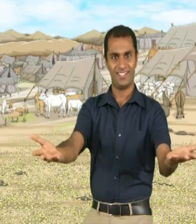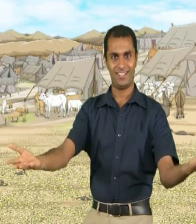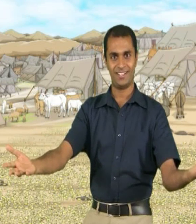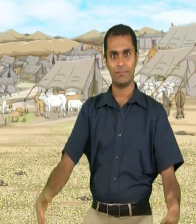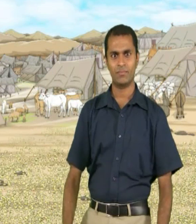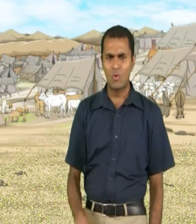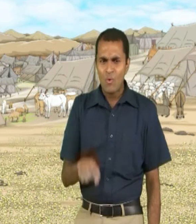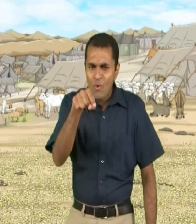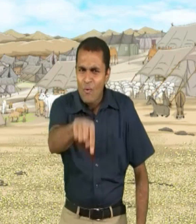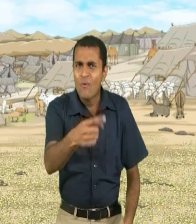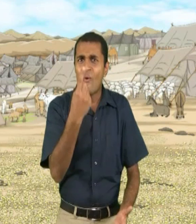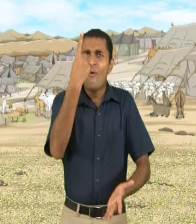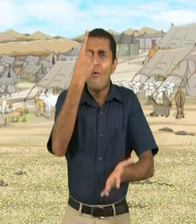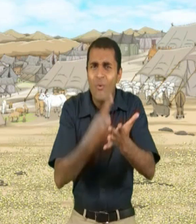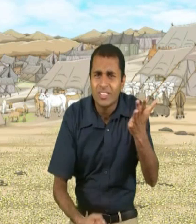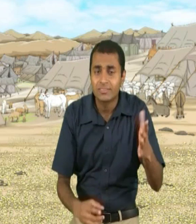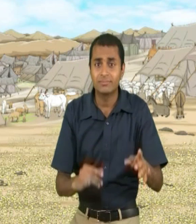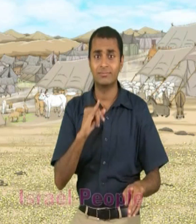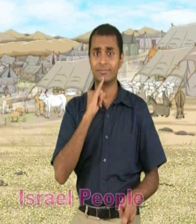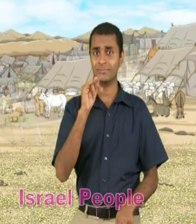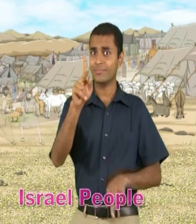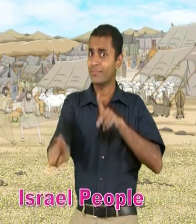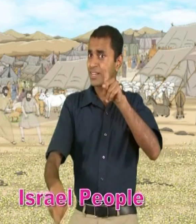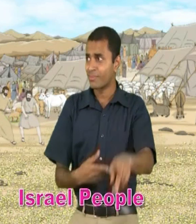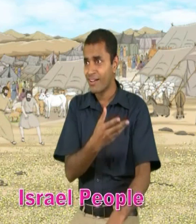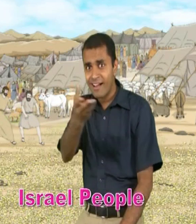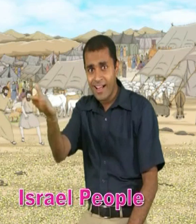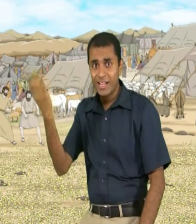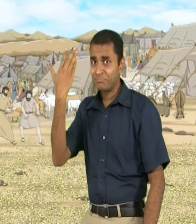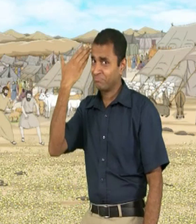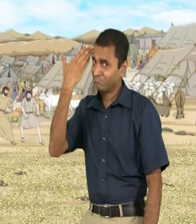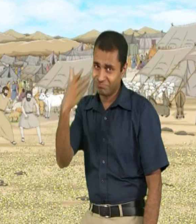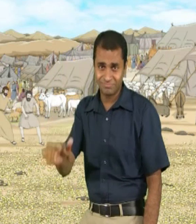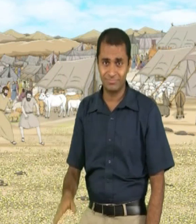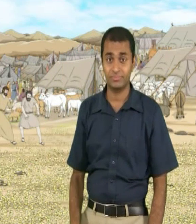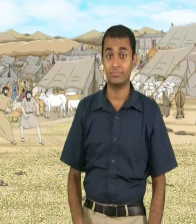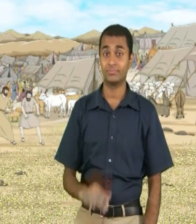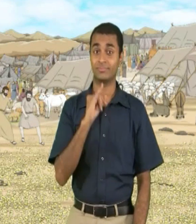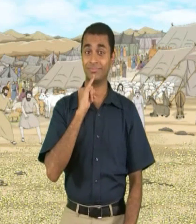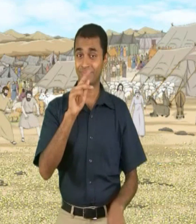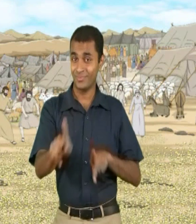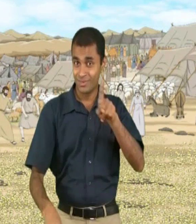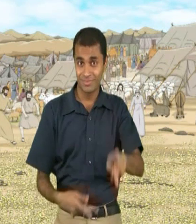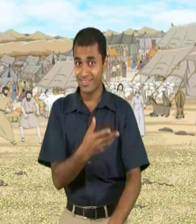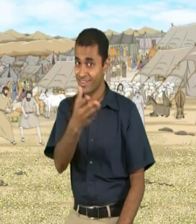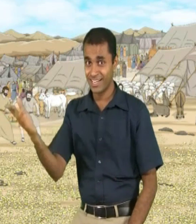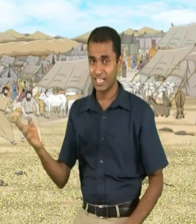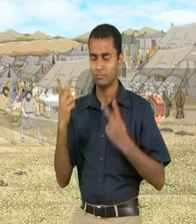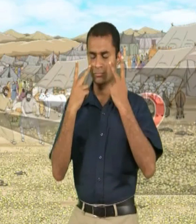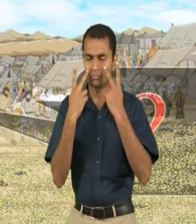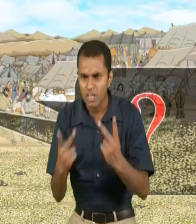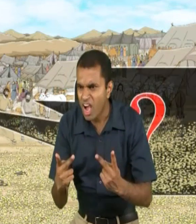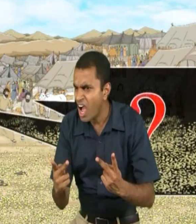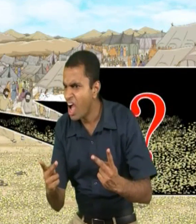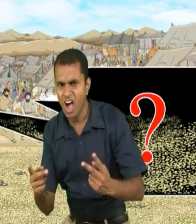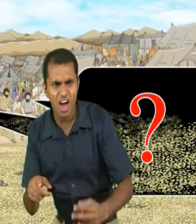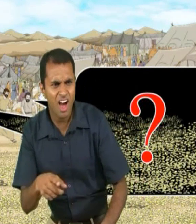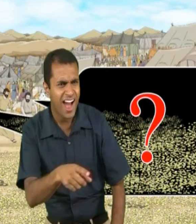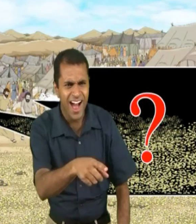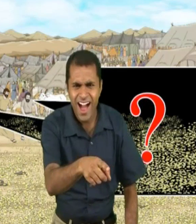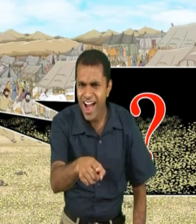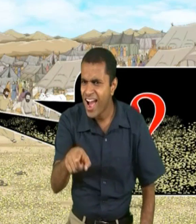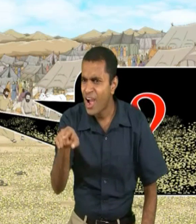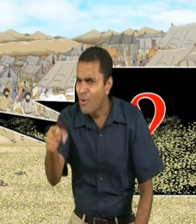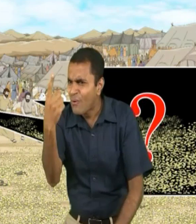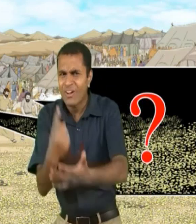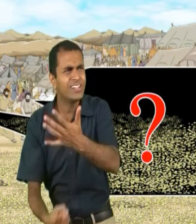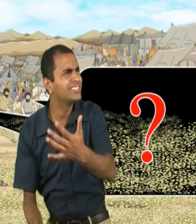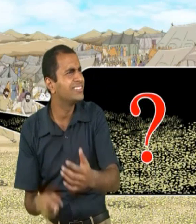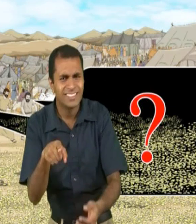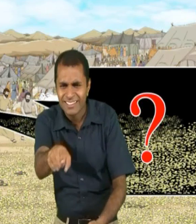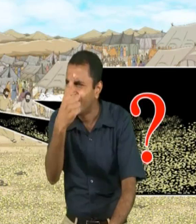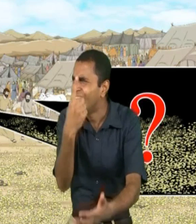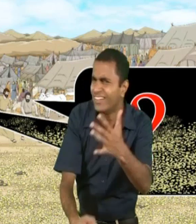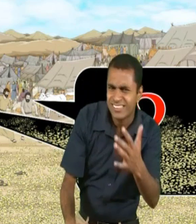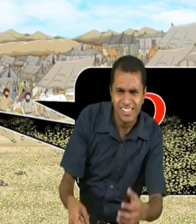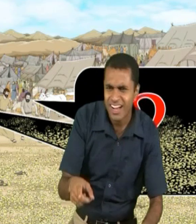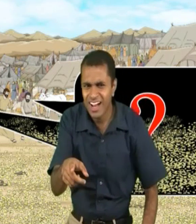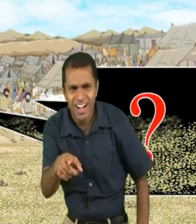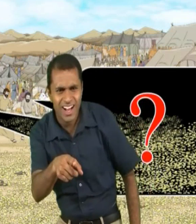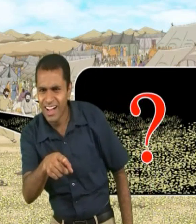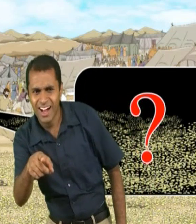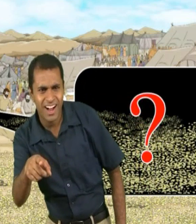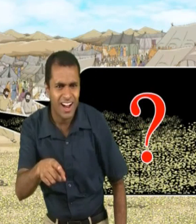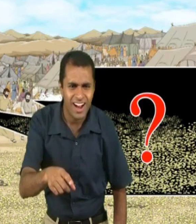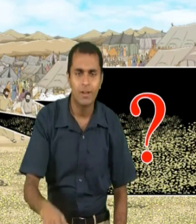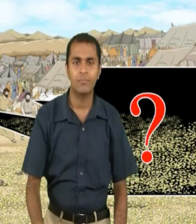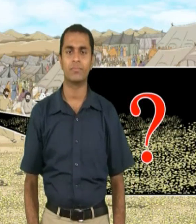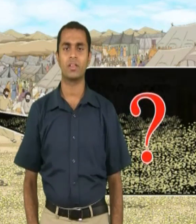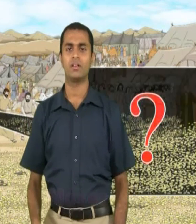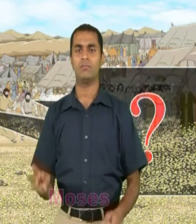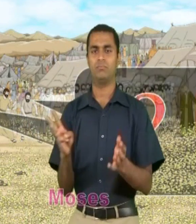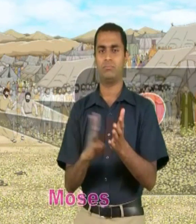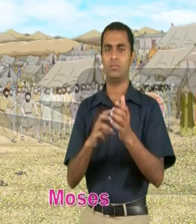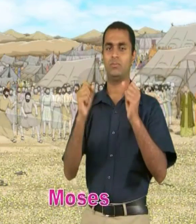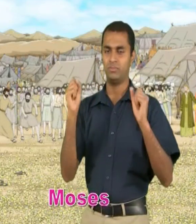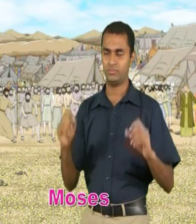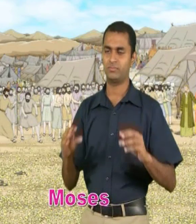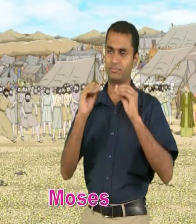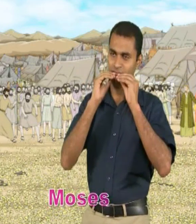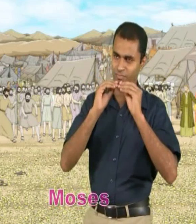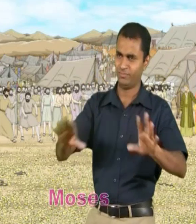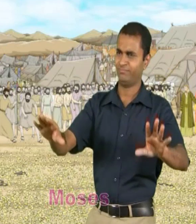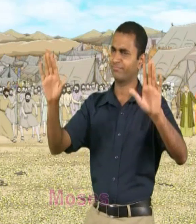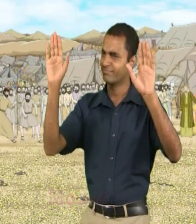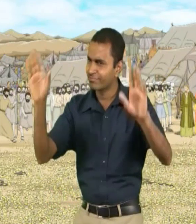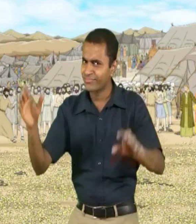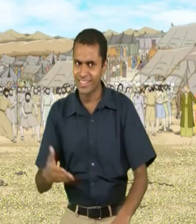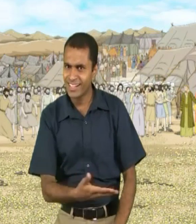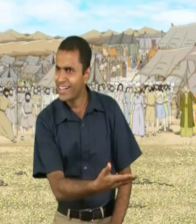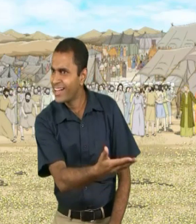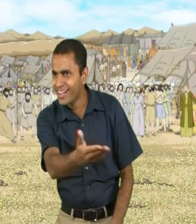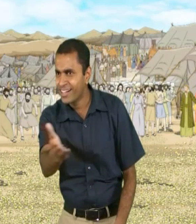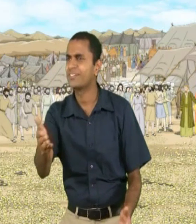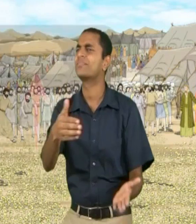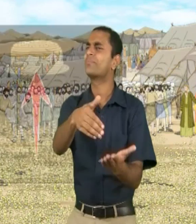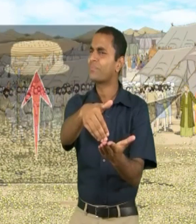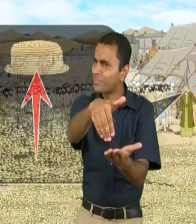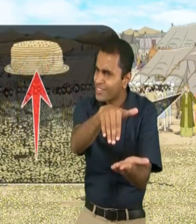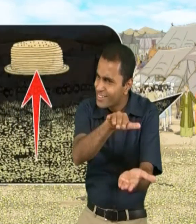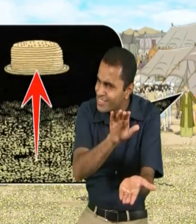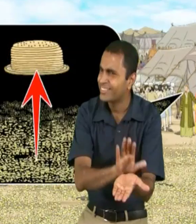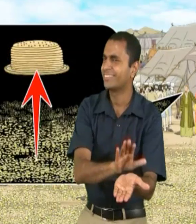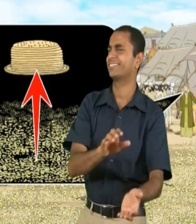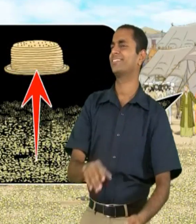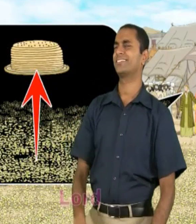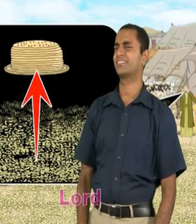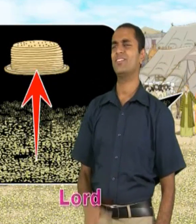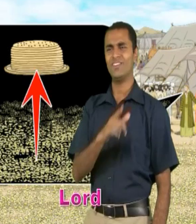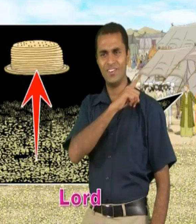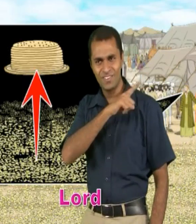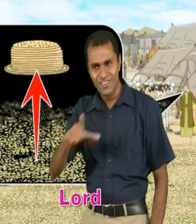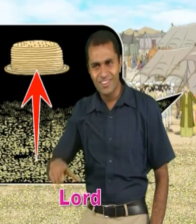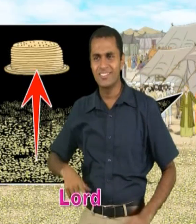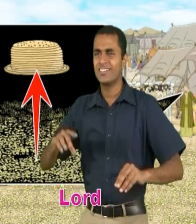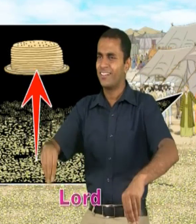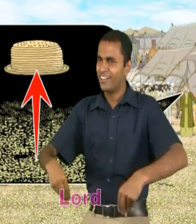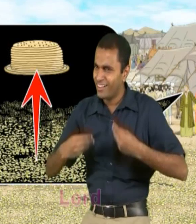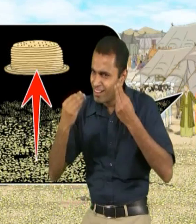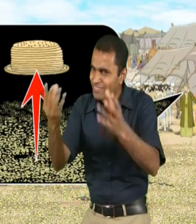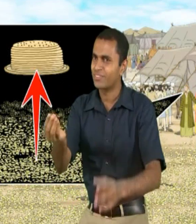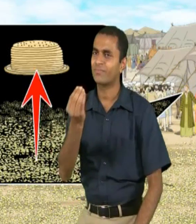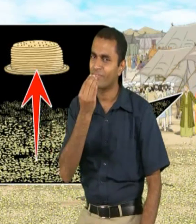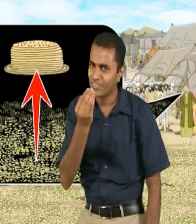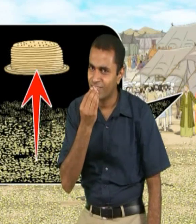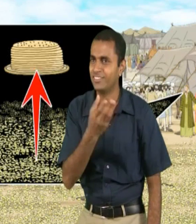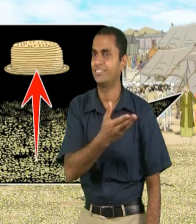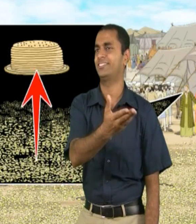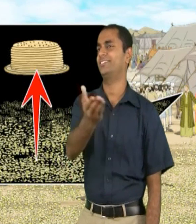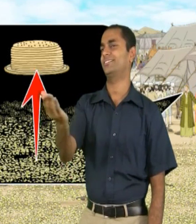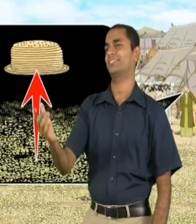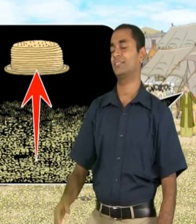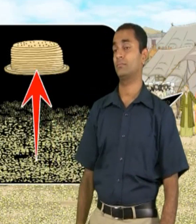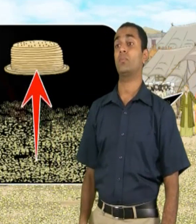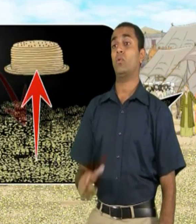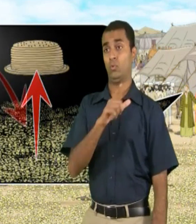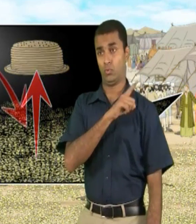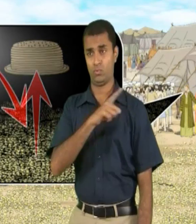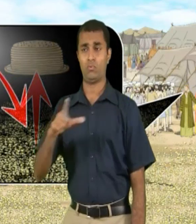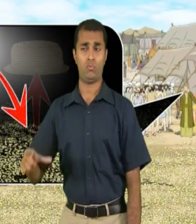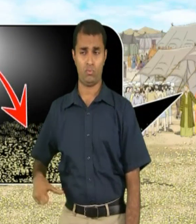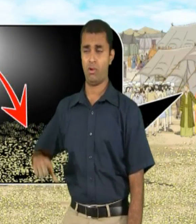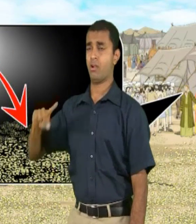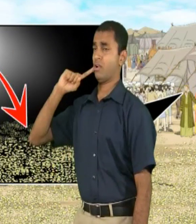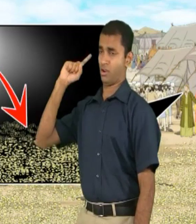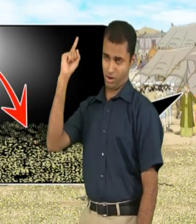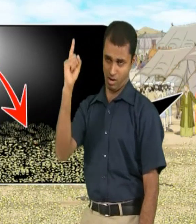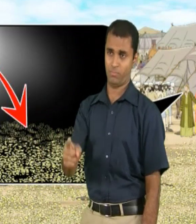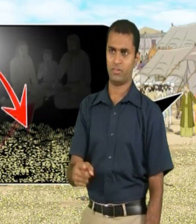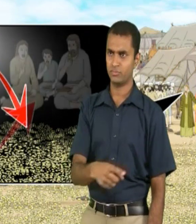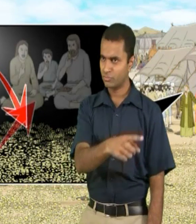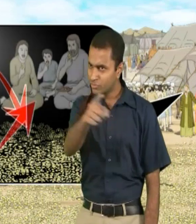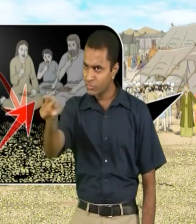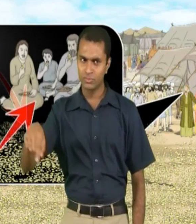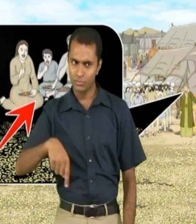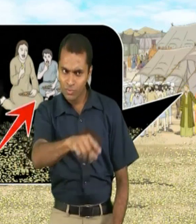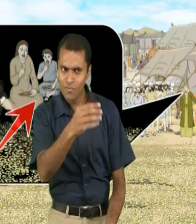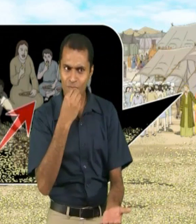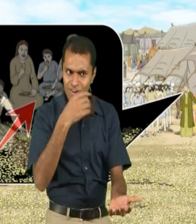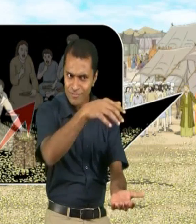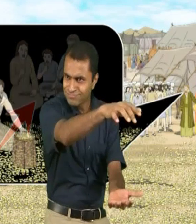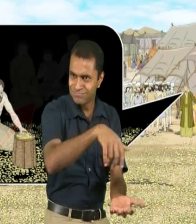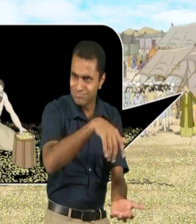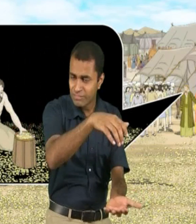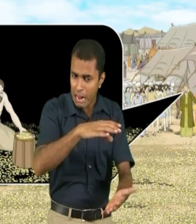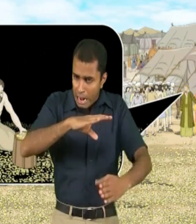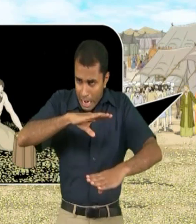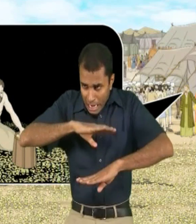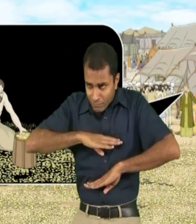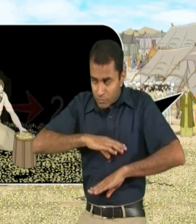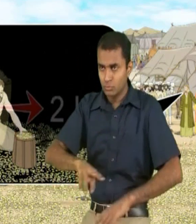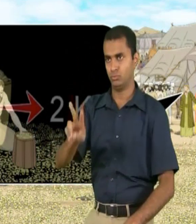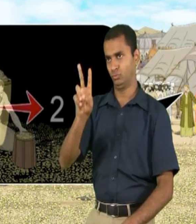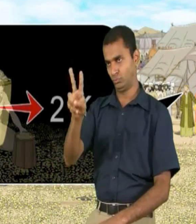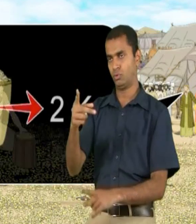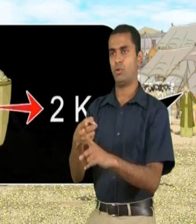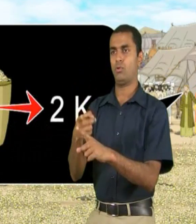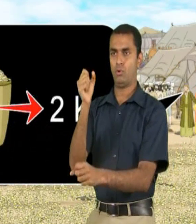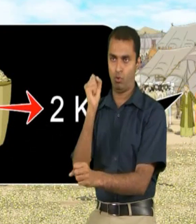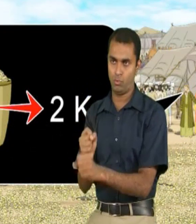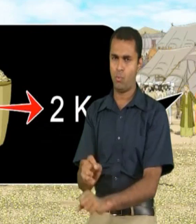When the Israelites saw it, they asked one another, “What is it?” For they did not know what it was. So Moses told them, “It is the bread that the LORD has given you to eat. This is what the LORD has commanded: ‘Each one is to gather as much as he needs.